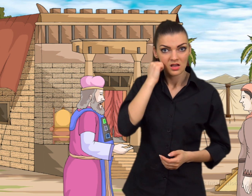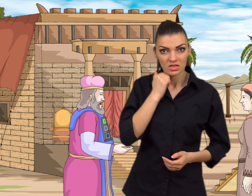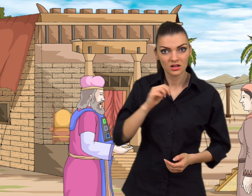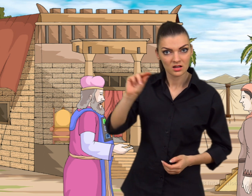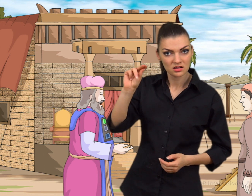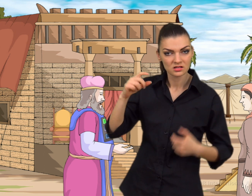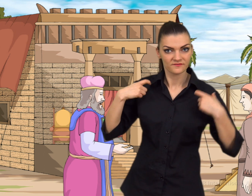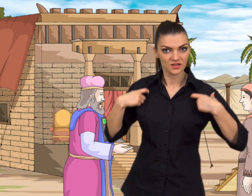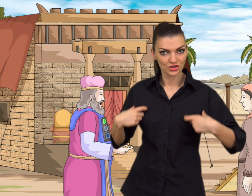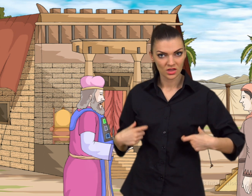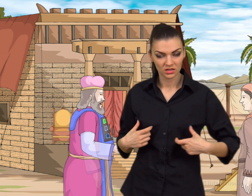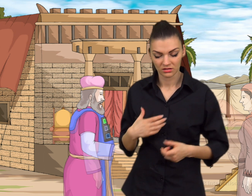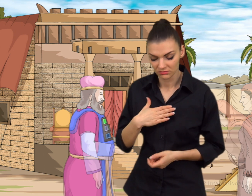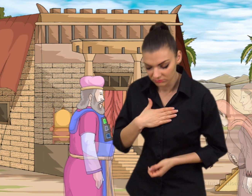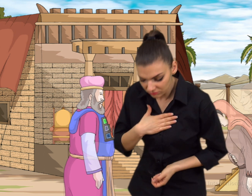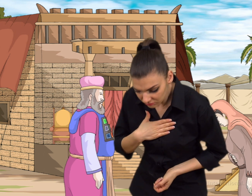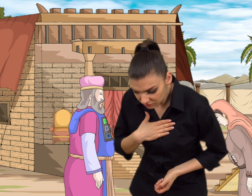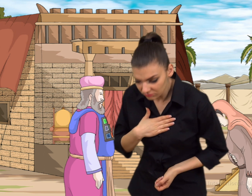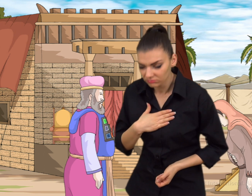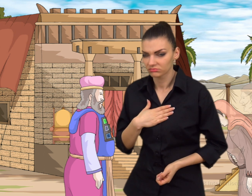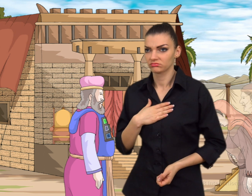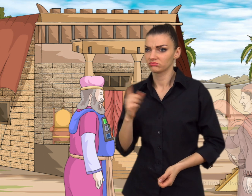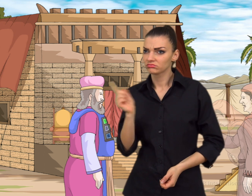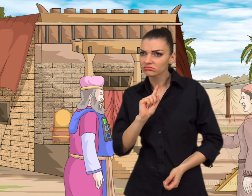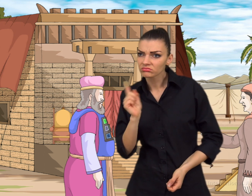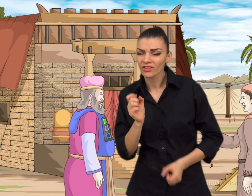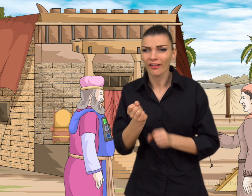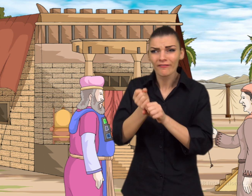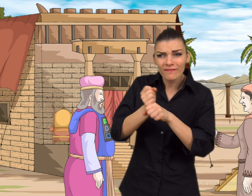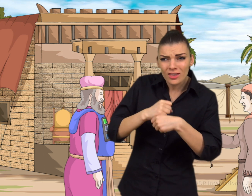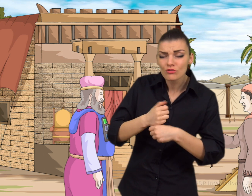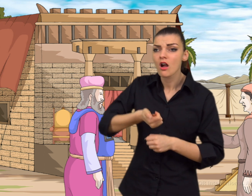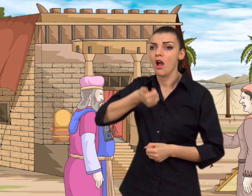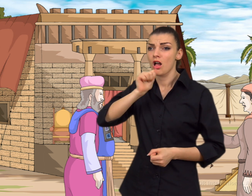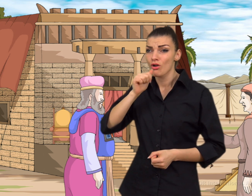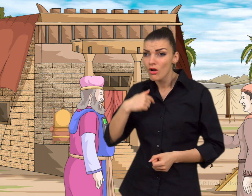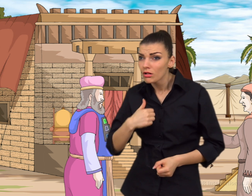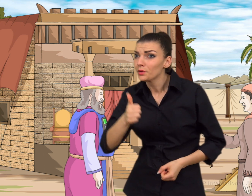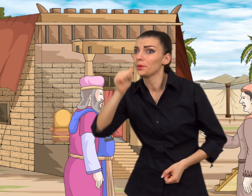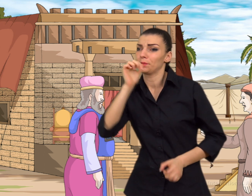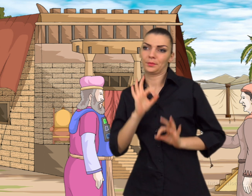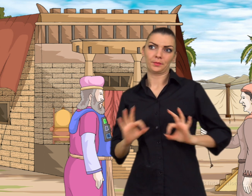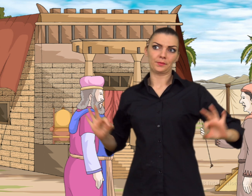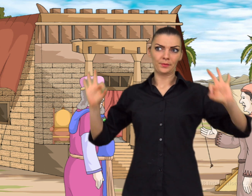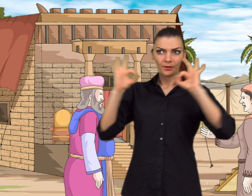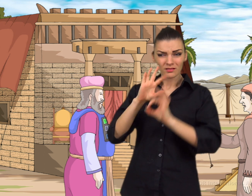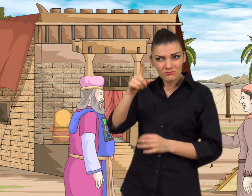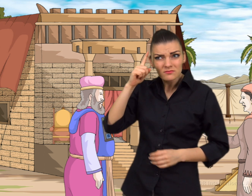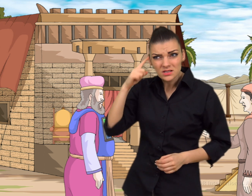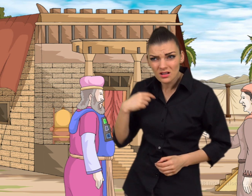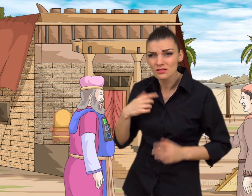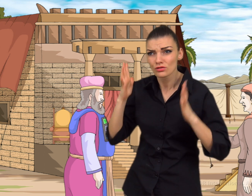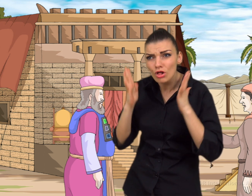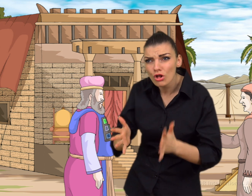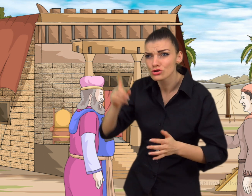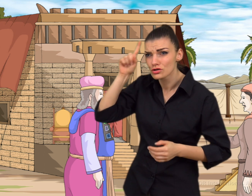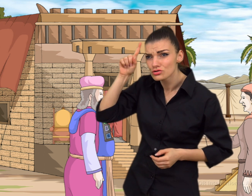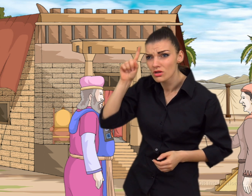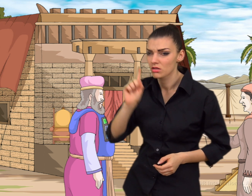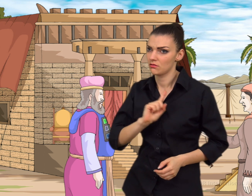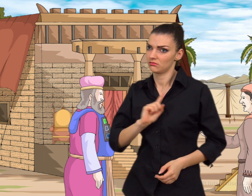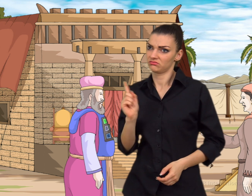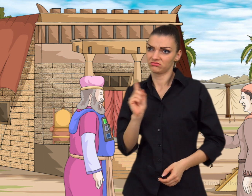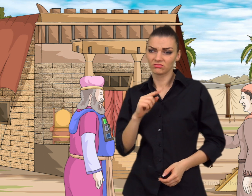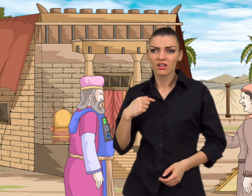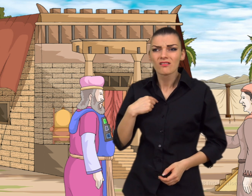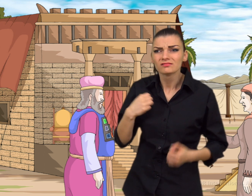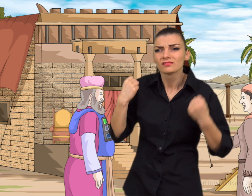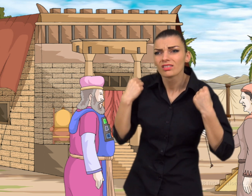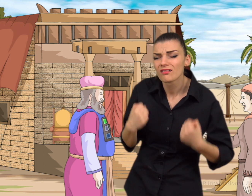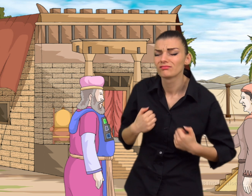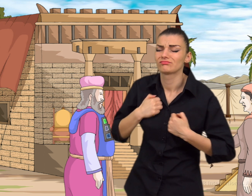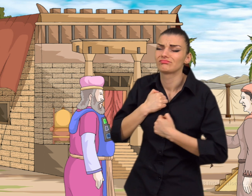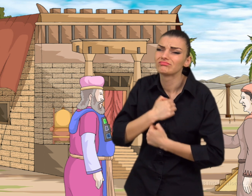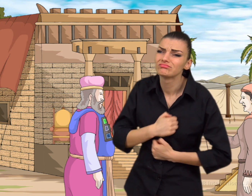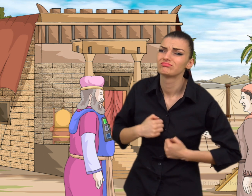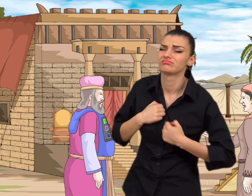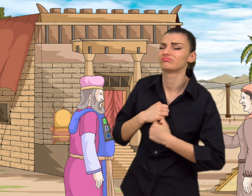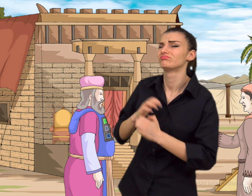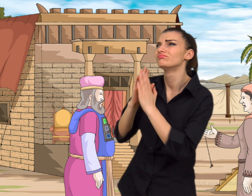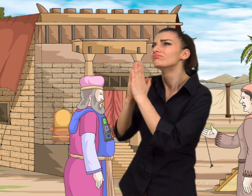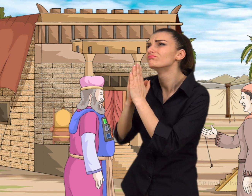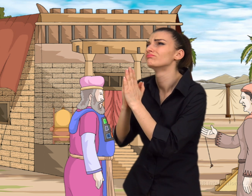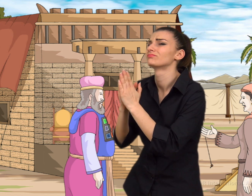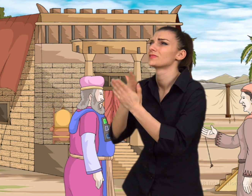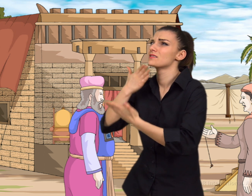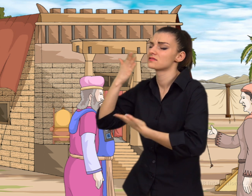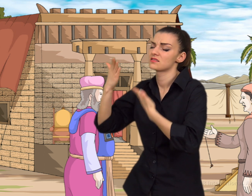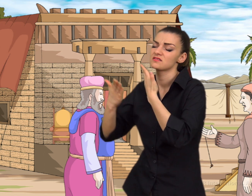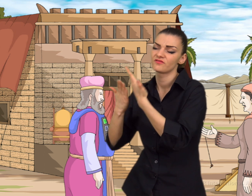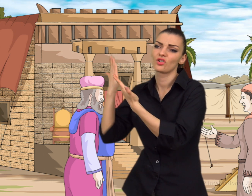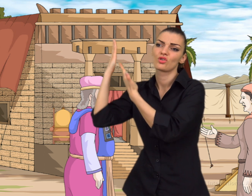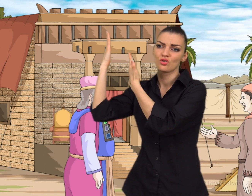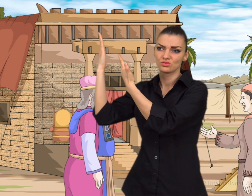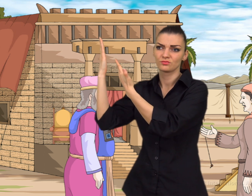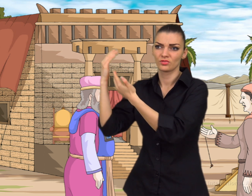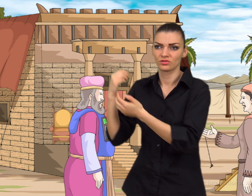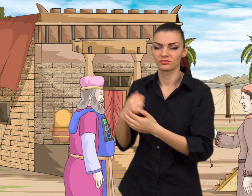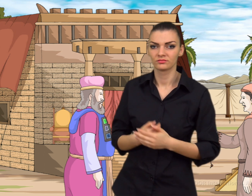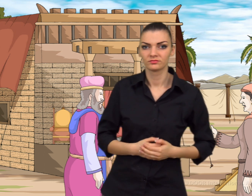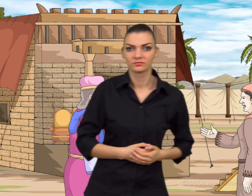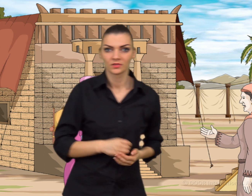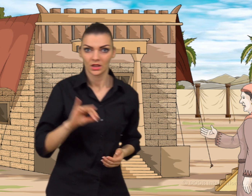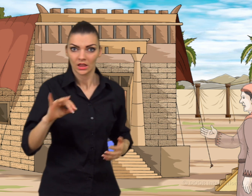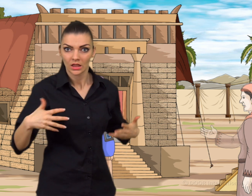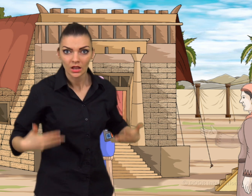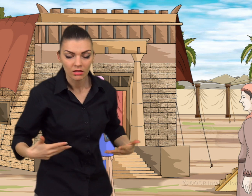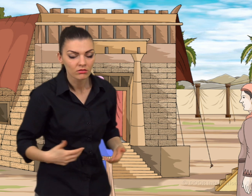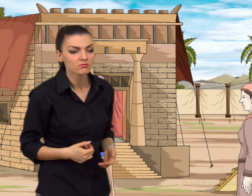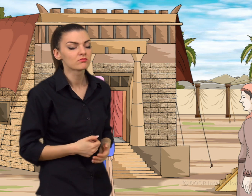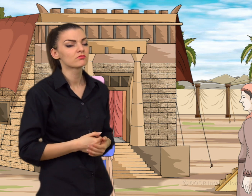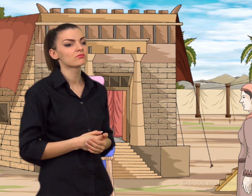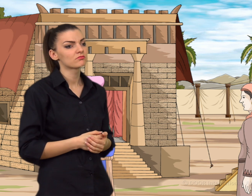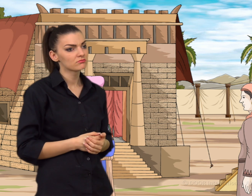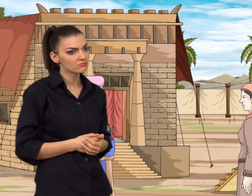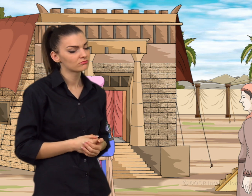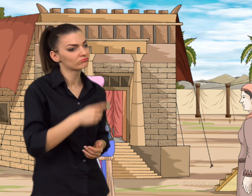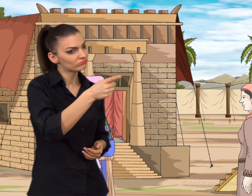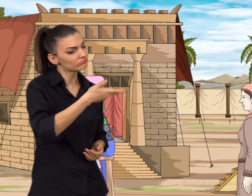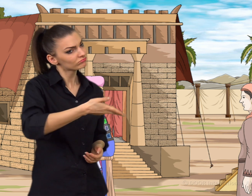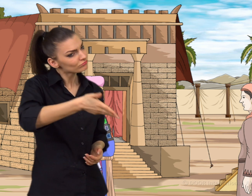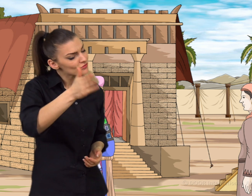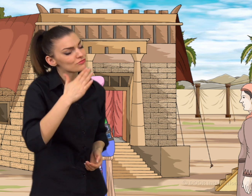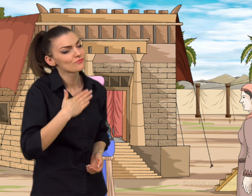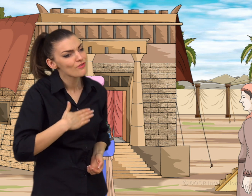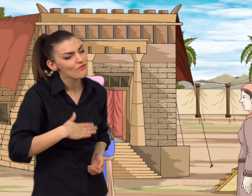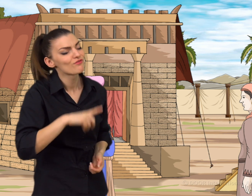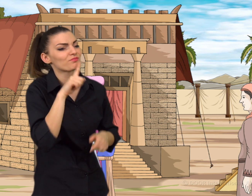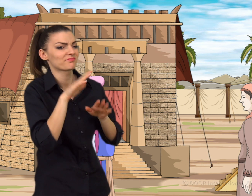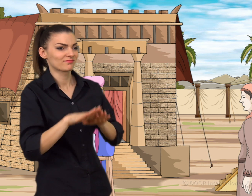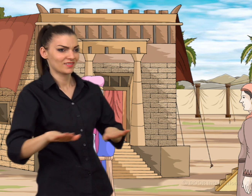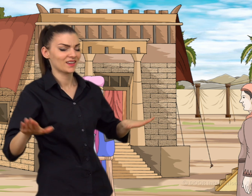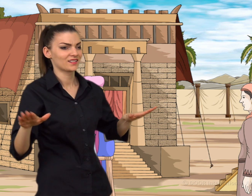“No, my lord,” Hannah replied. “I am a woman oppressed in spirit. I have not had any wine or strong drink, but I have poured out my soul before the LORD. Do not take your servant for a wicked woman;